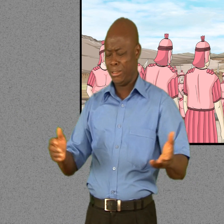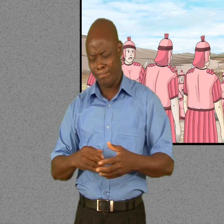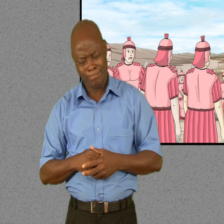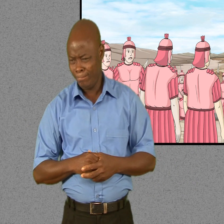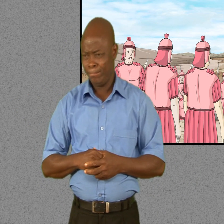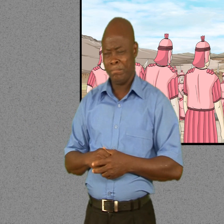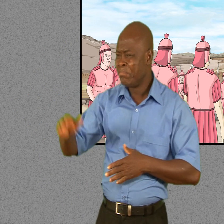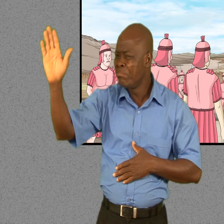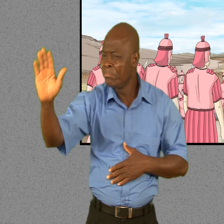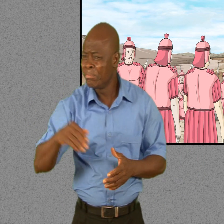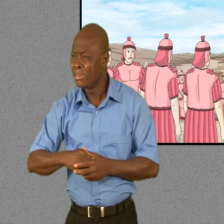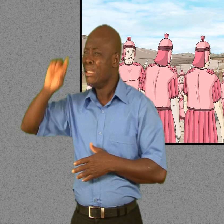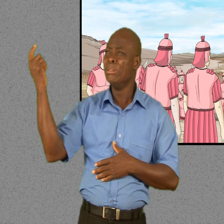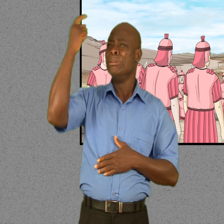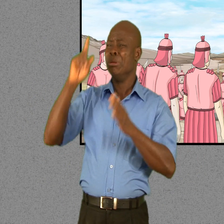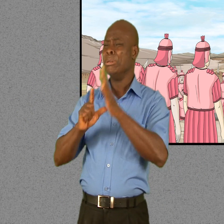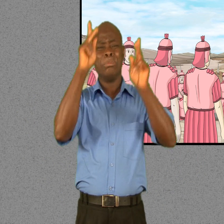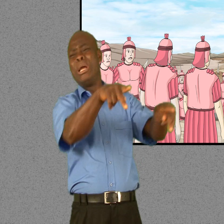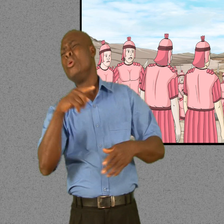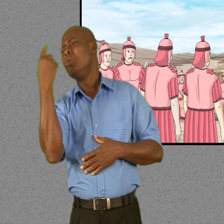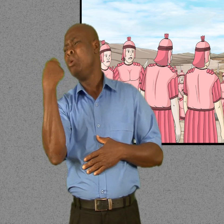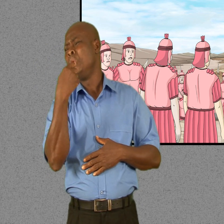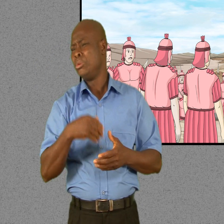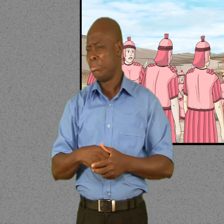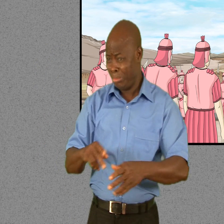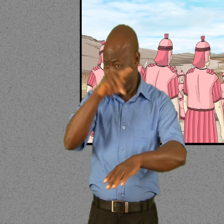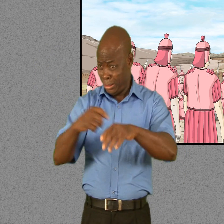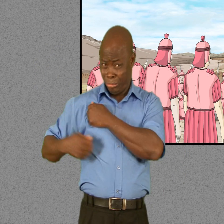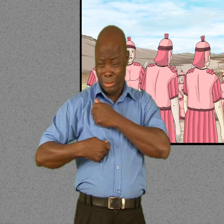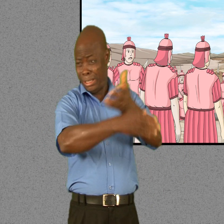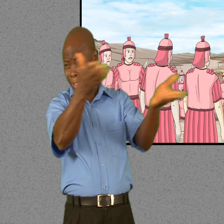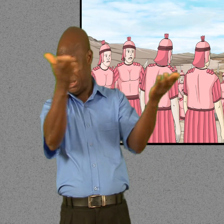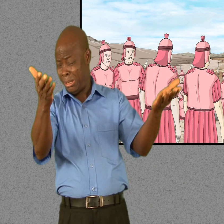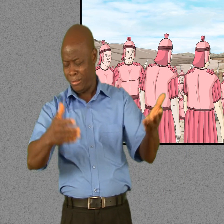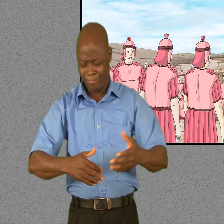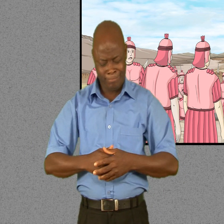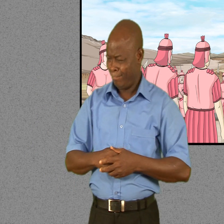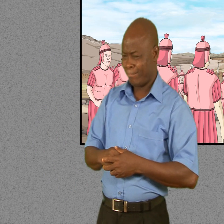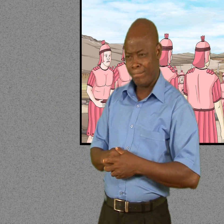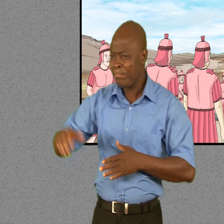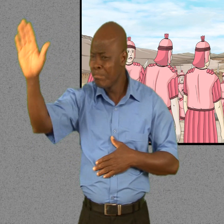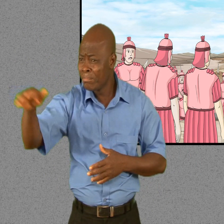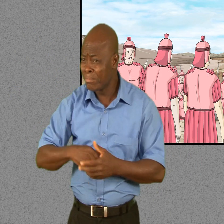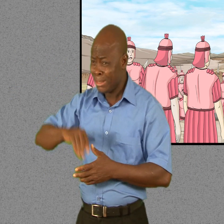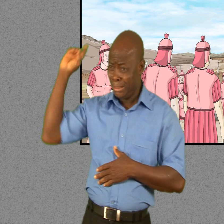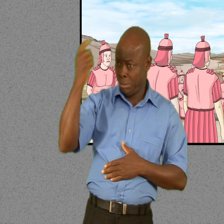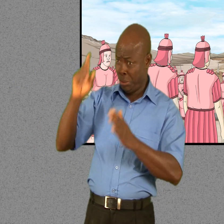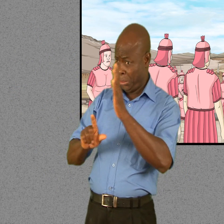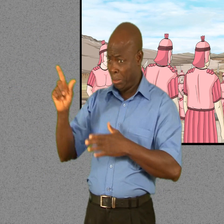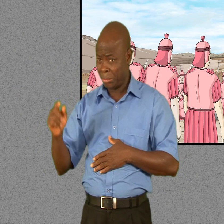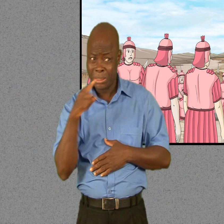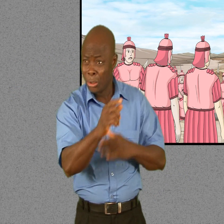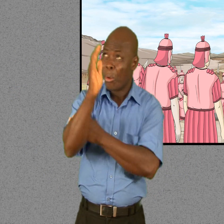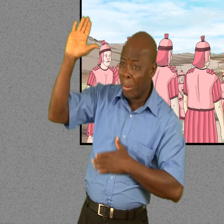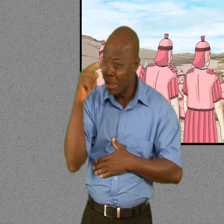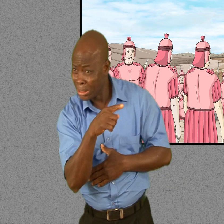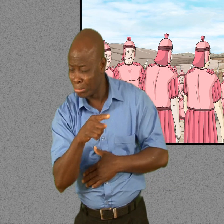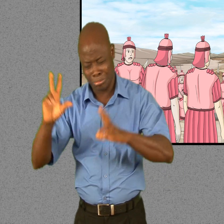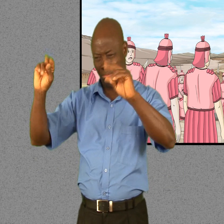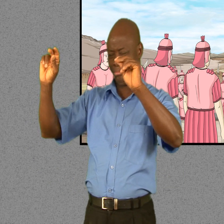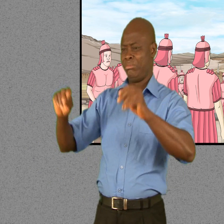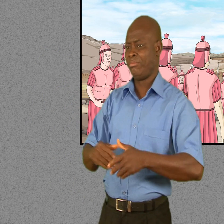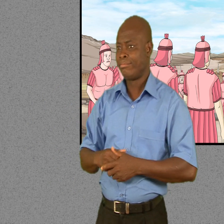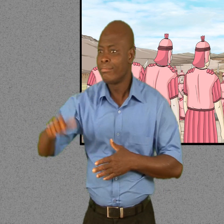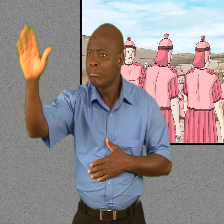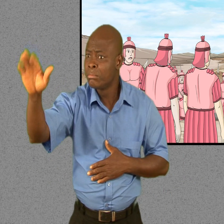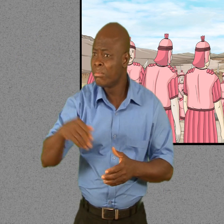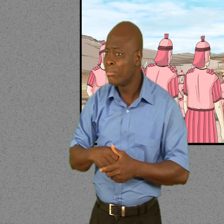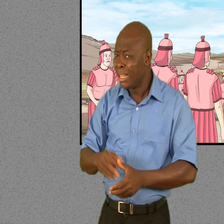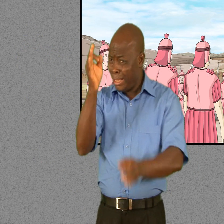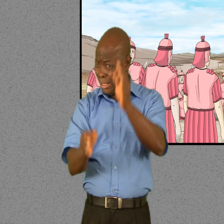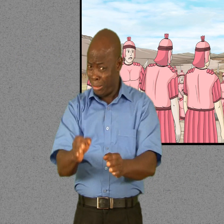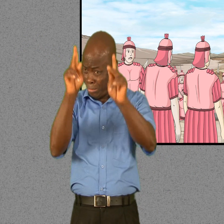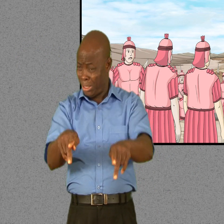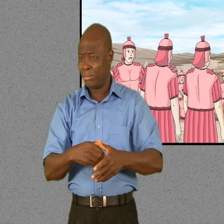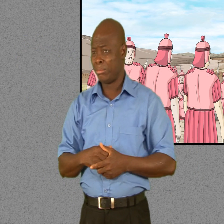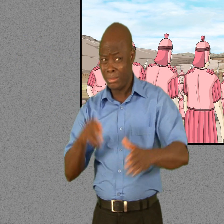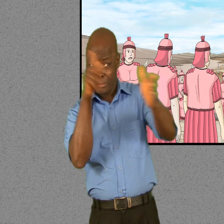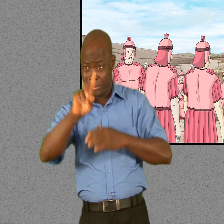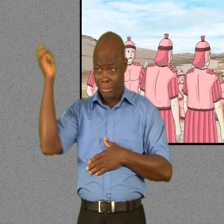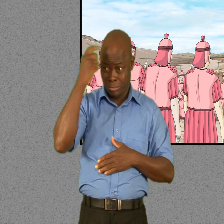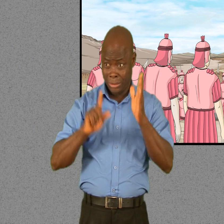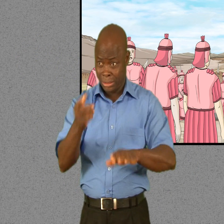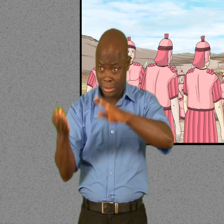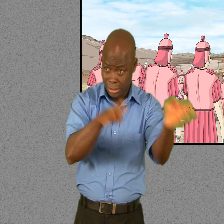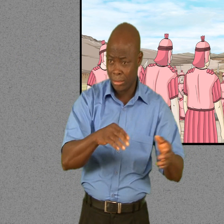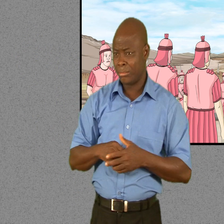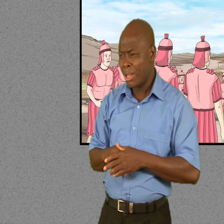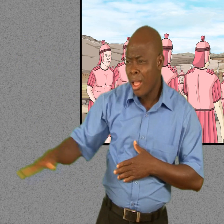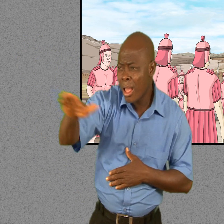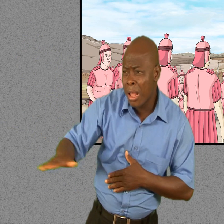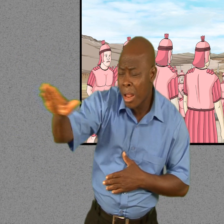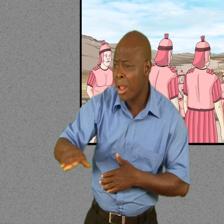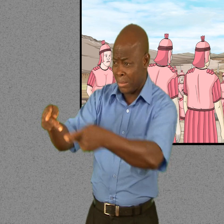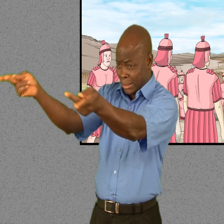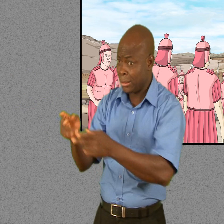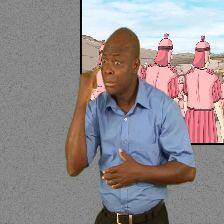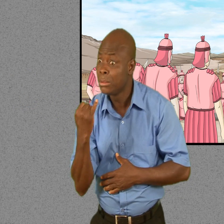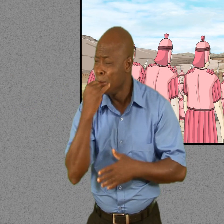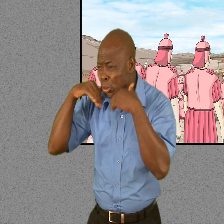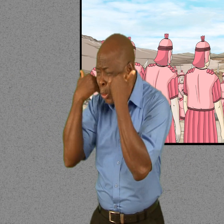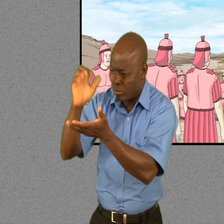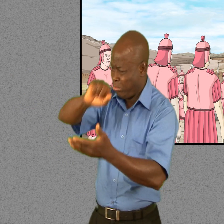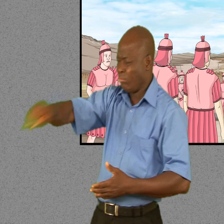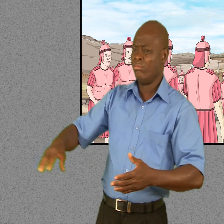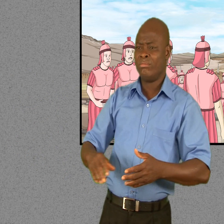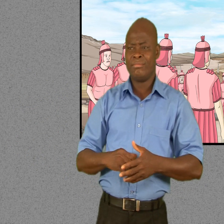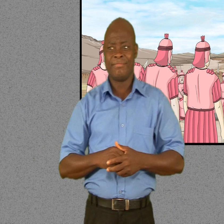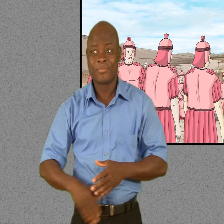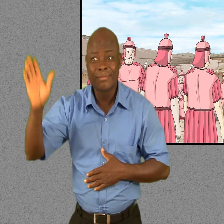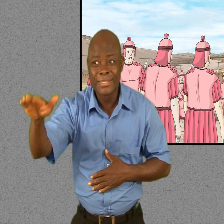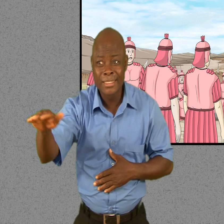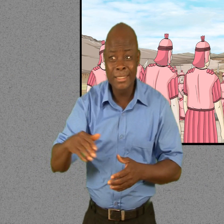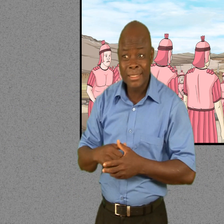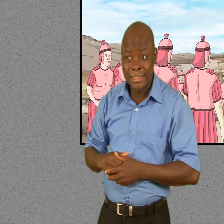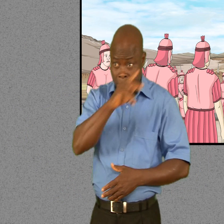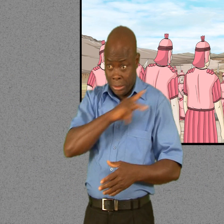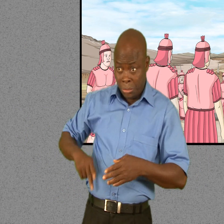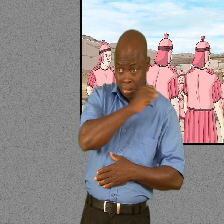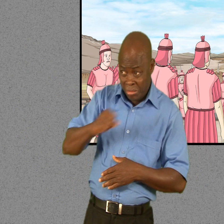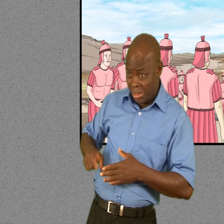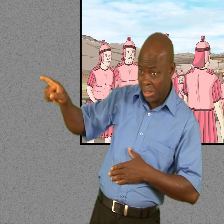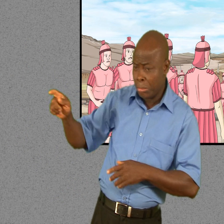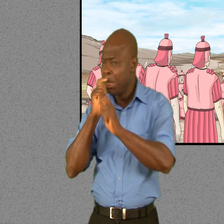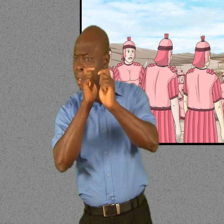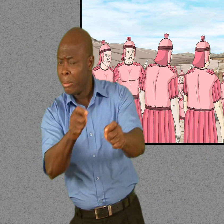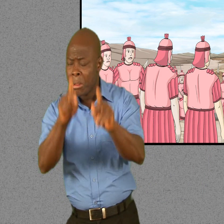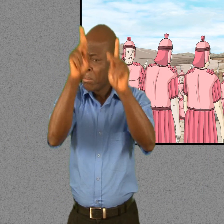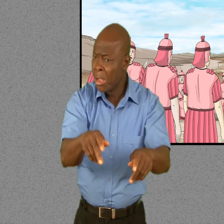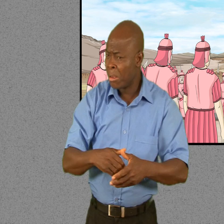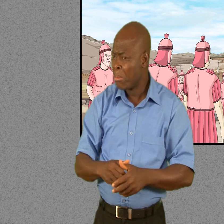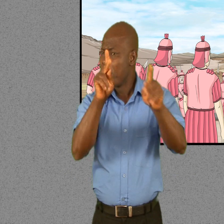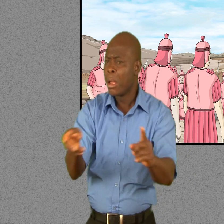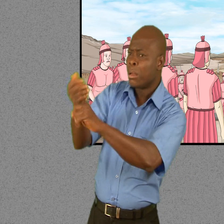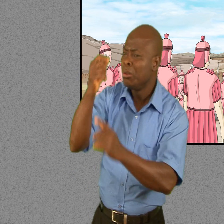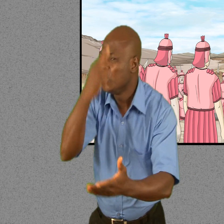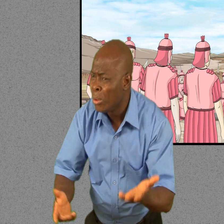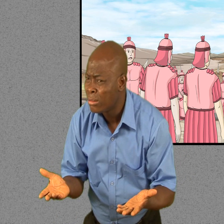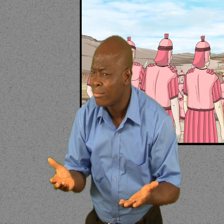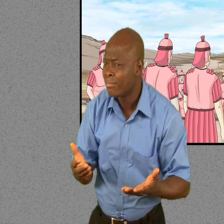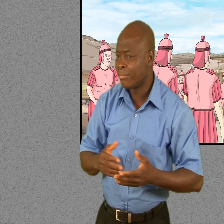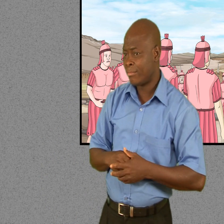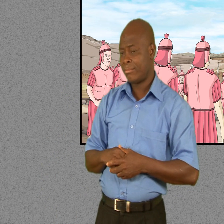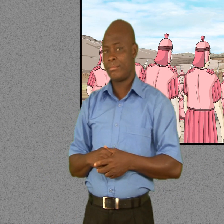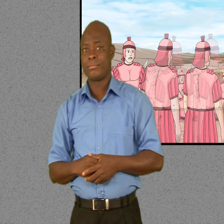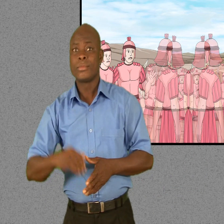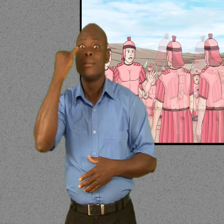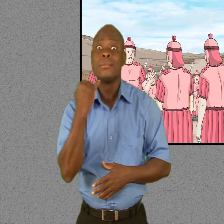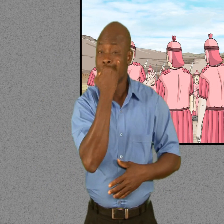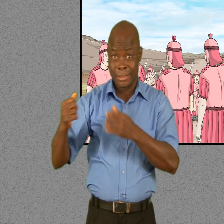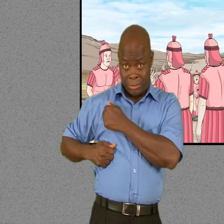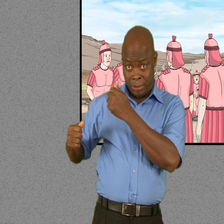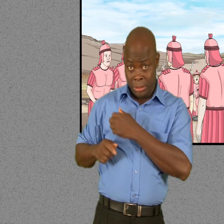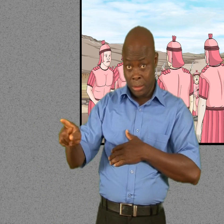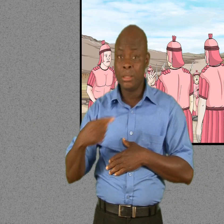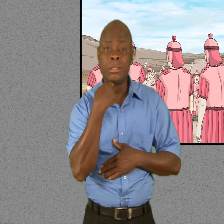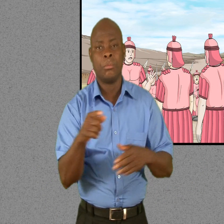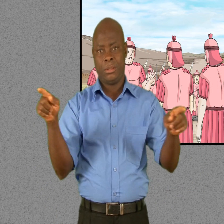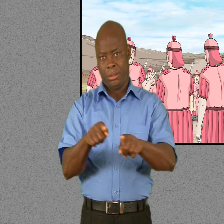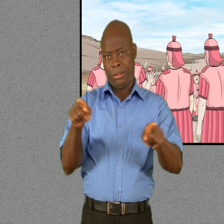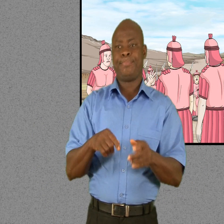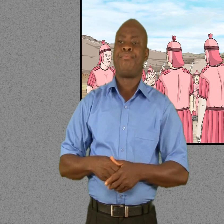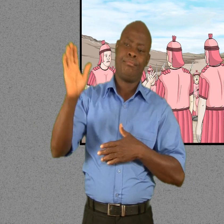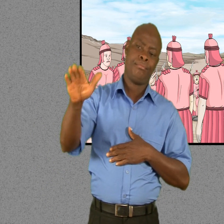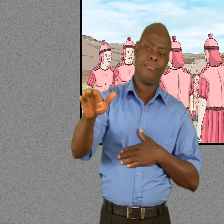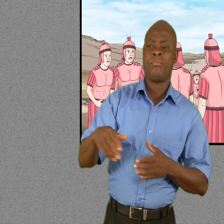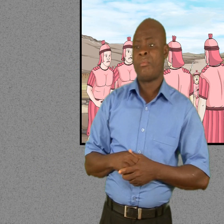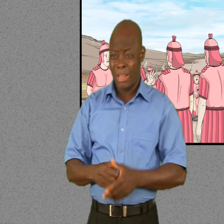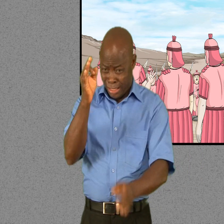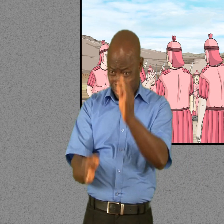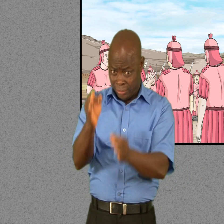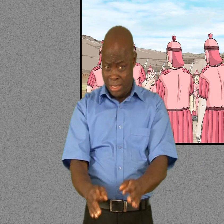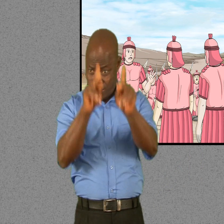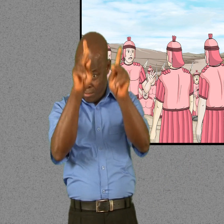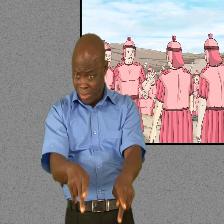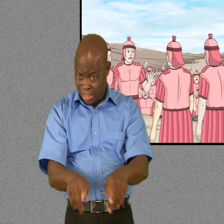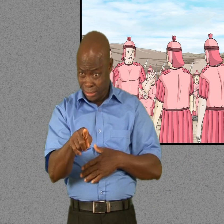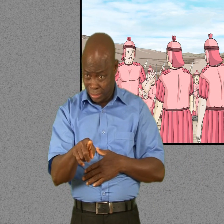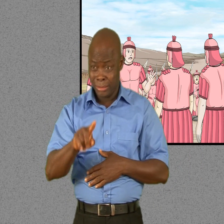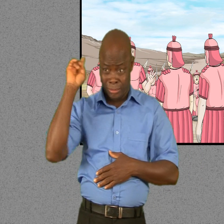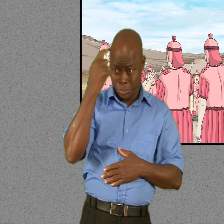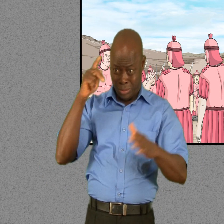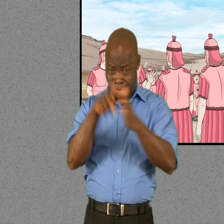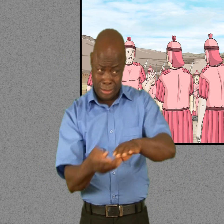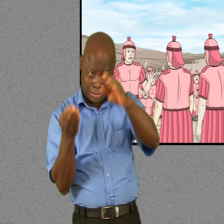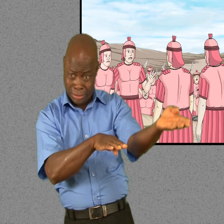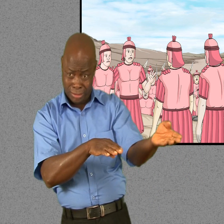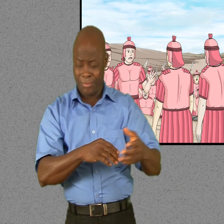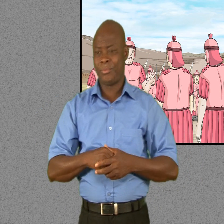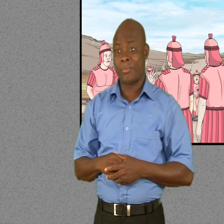David asked the men who were standing with him, “What will be done for the man who kills this Philistine and removes this disgrace from Israel?